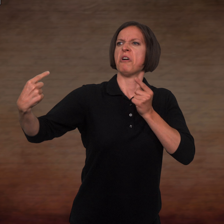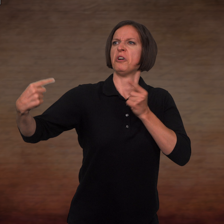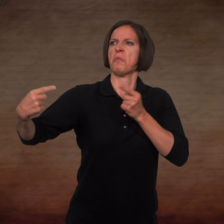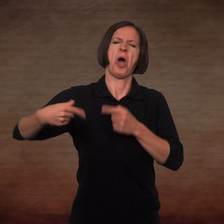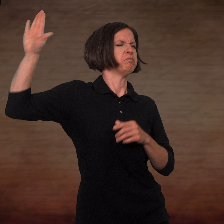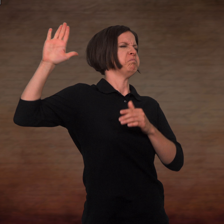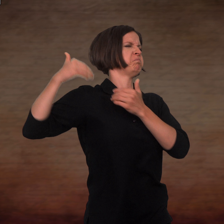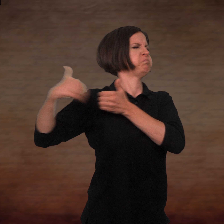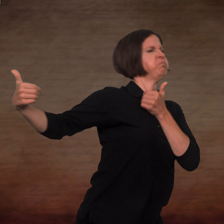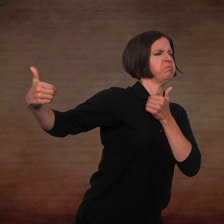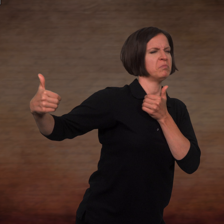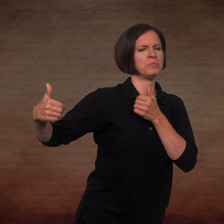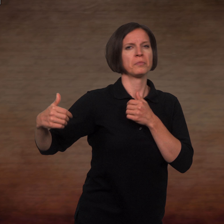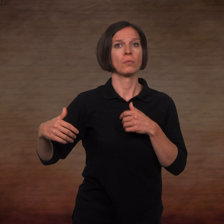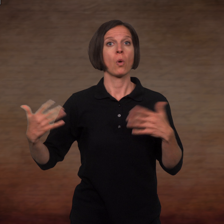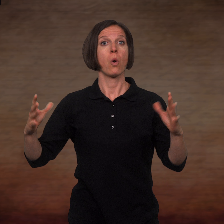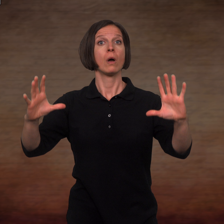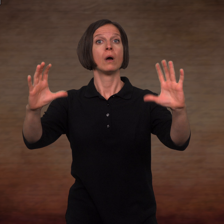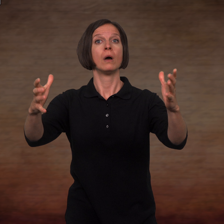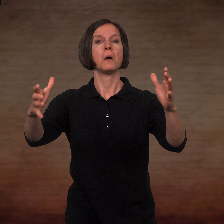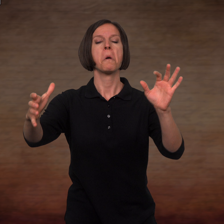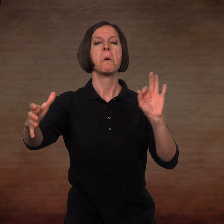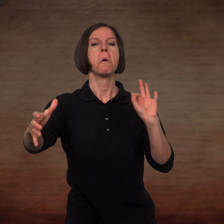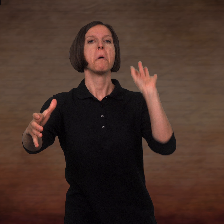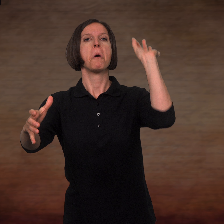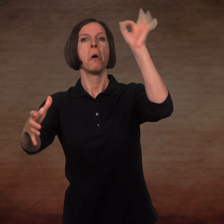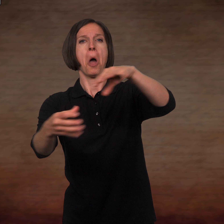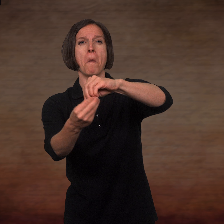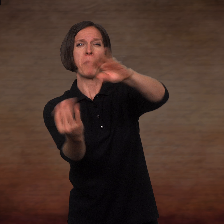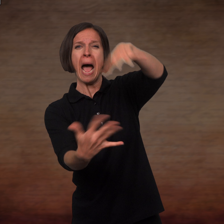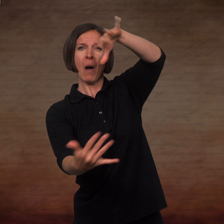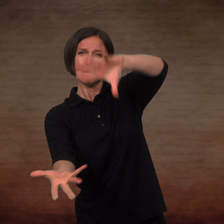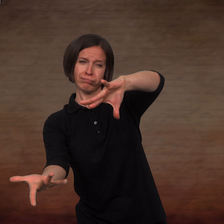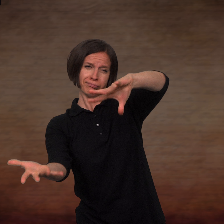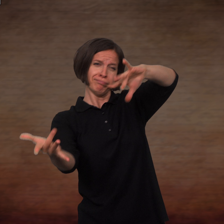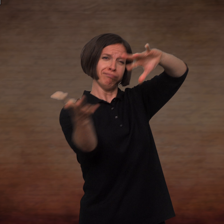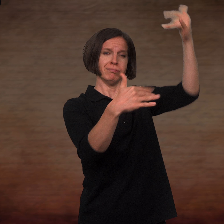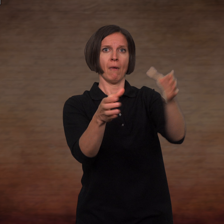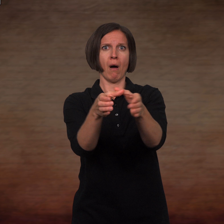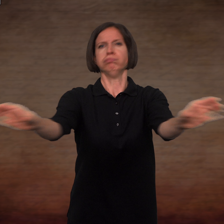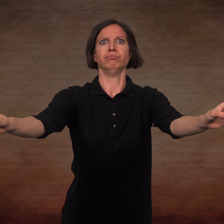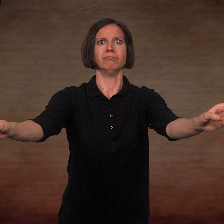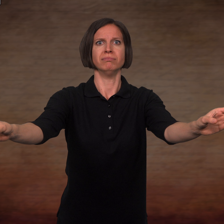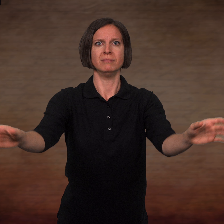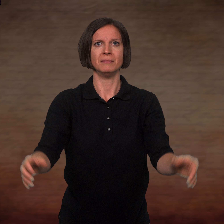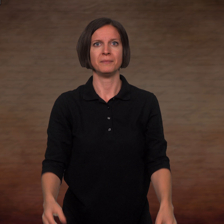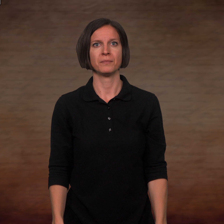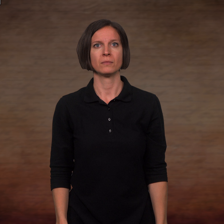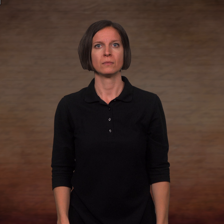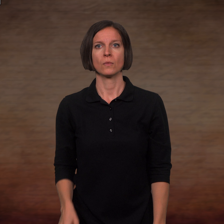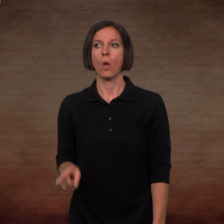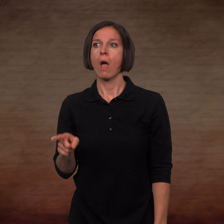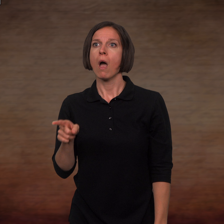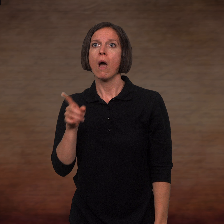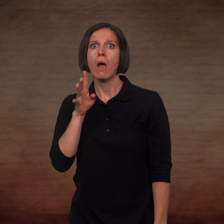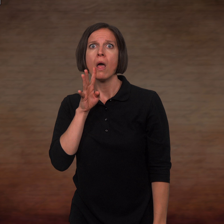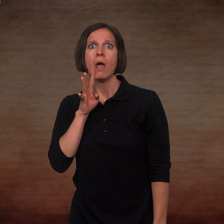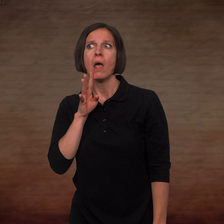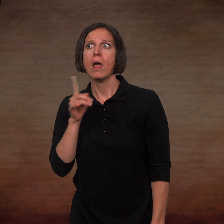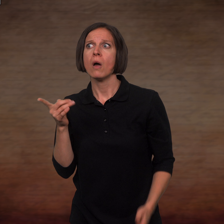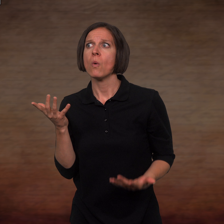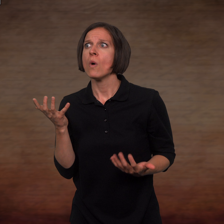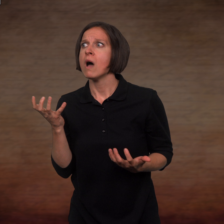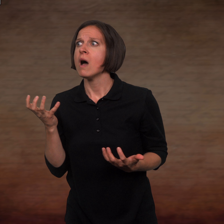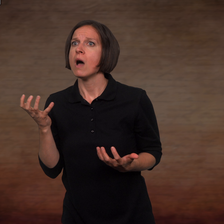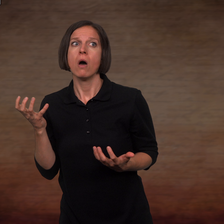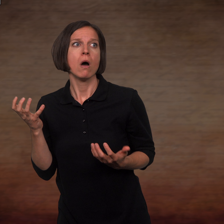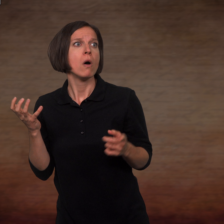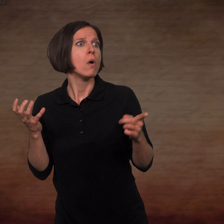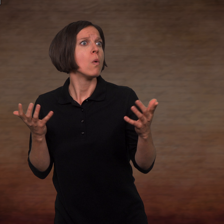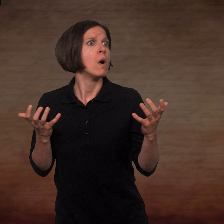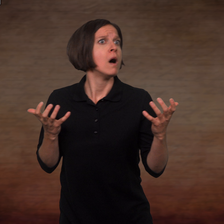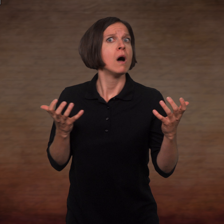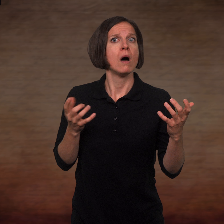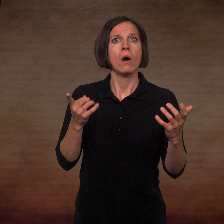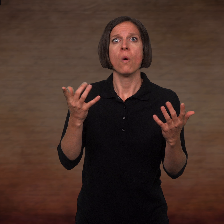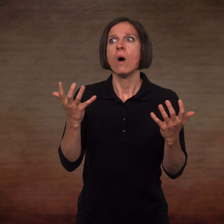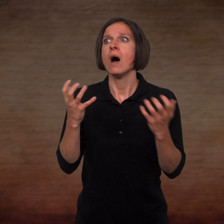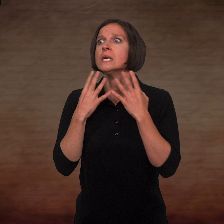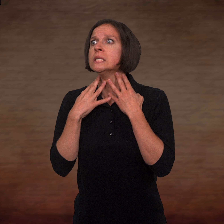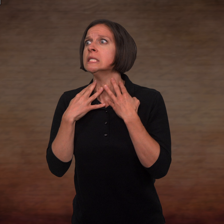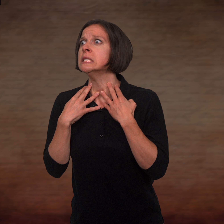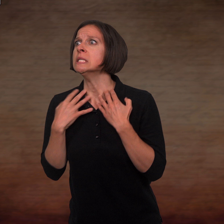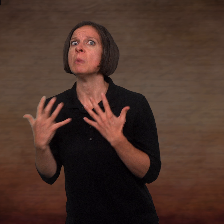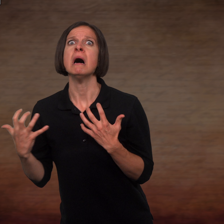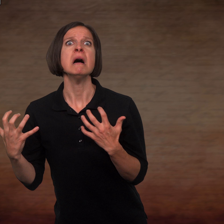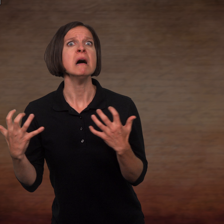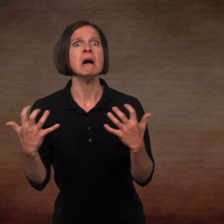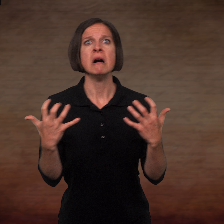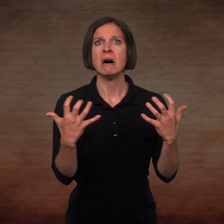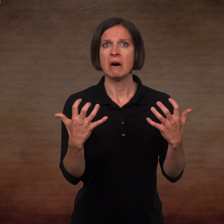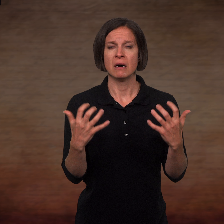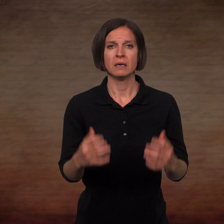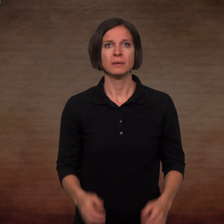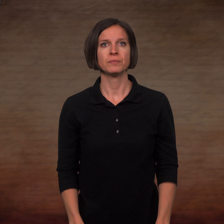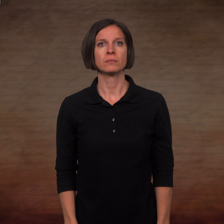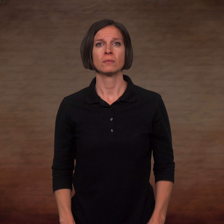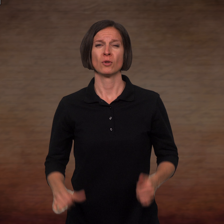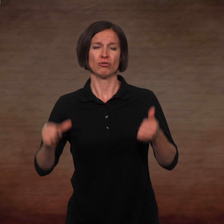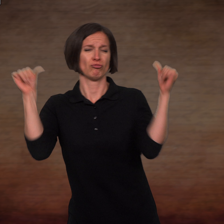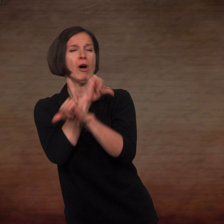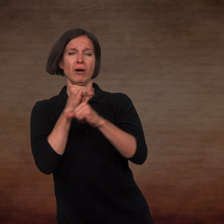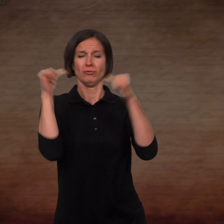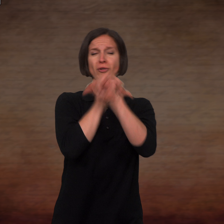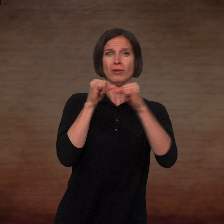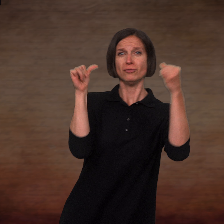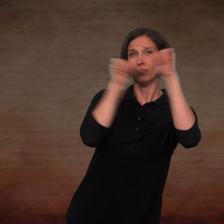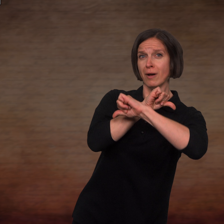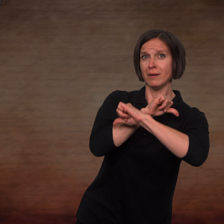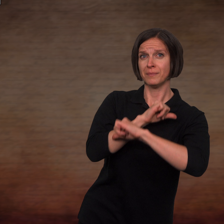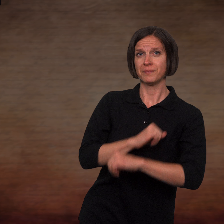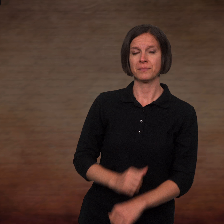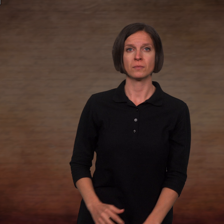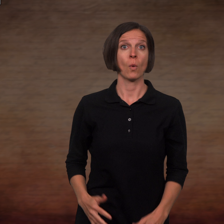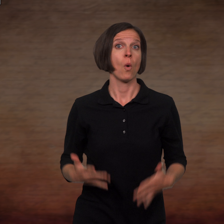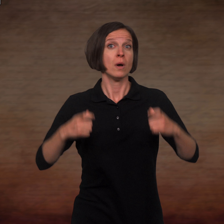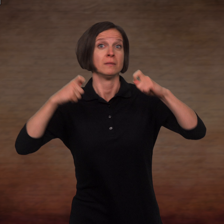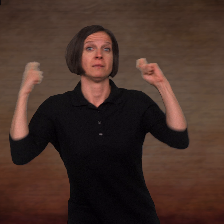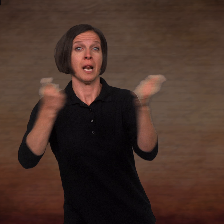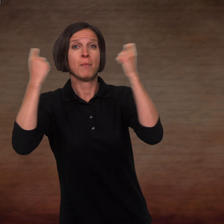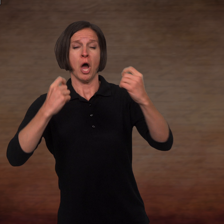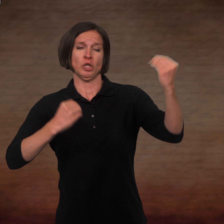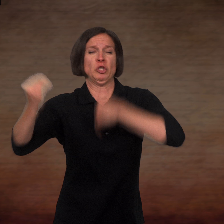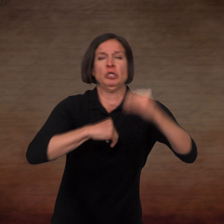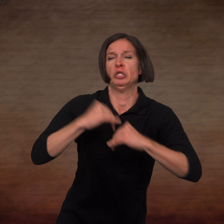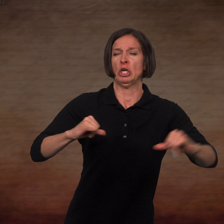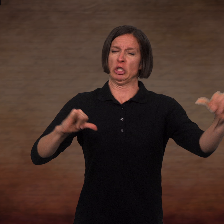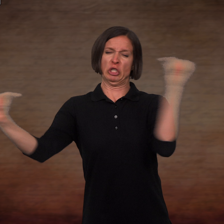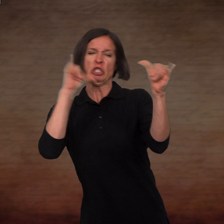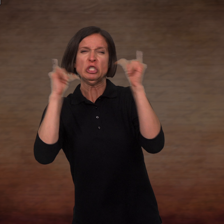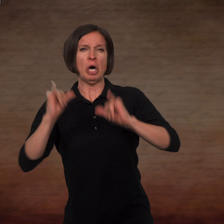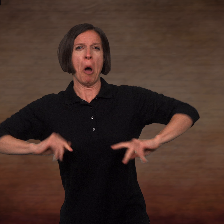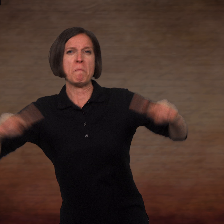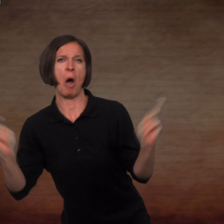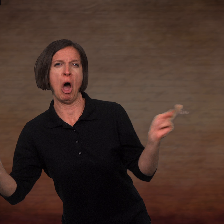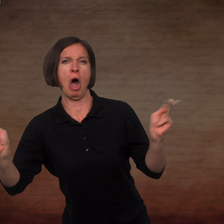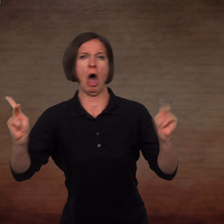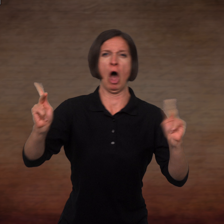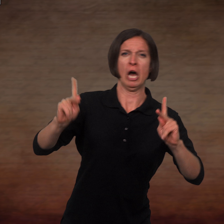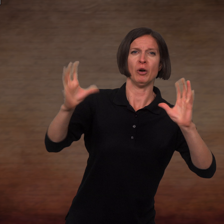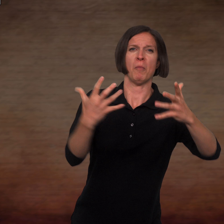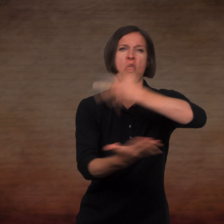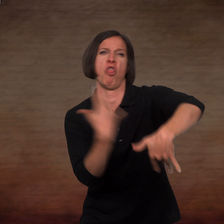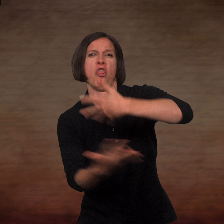drunkenness, orgies, and the like.